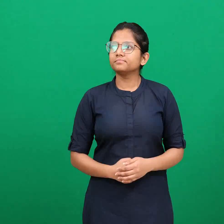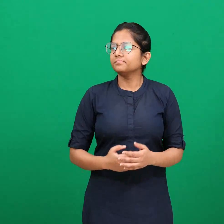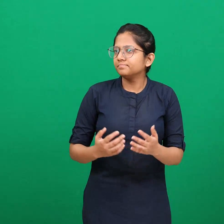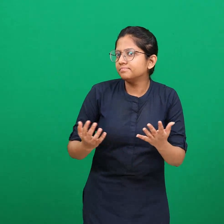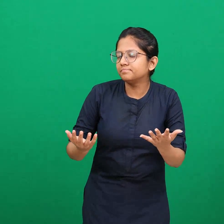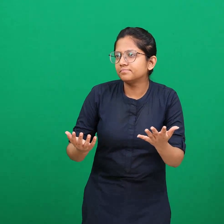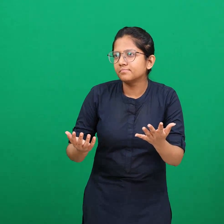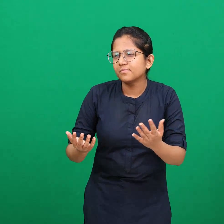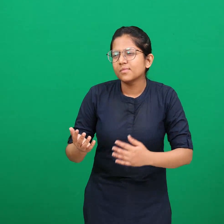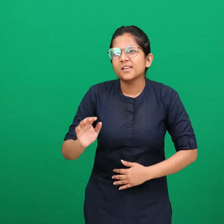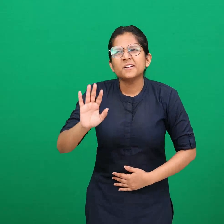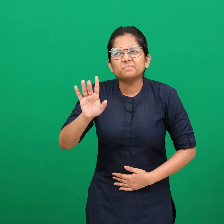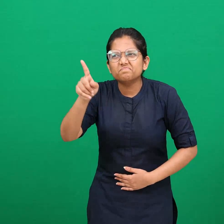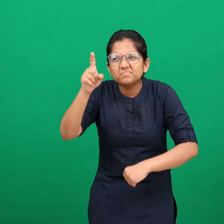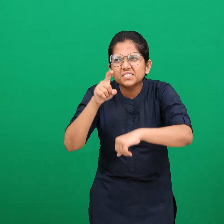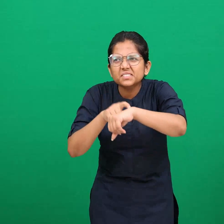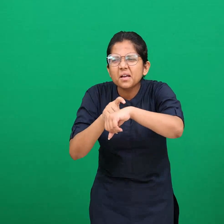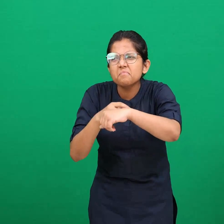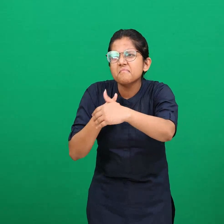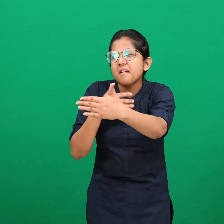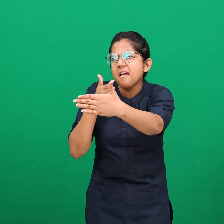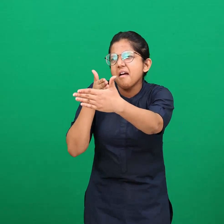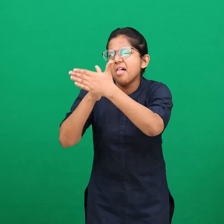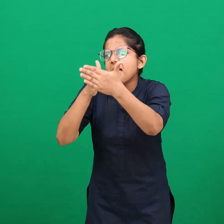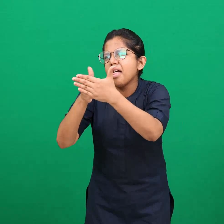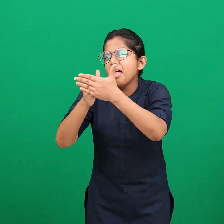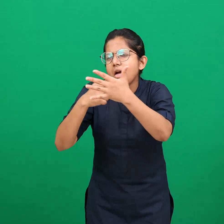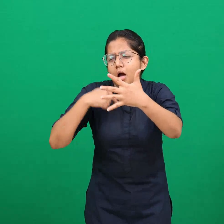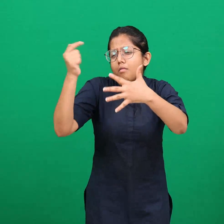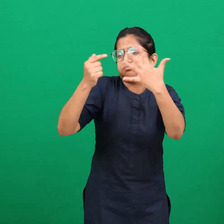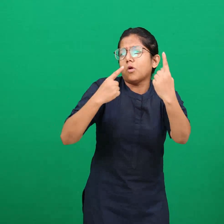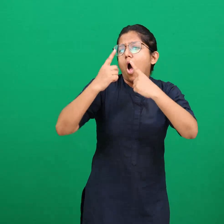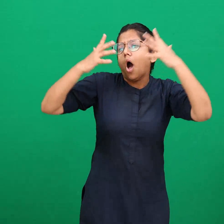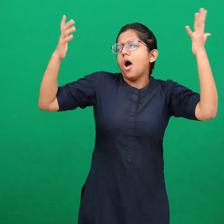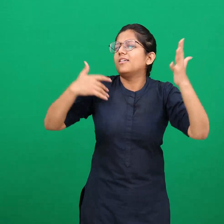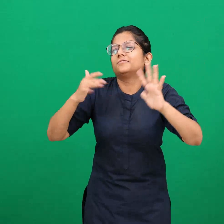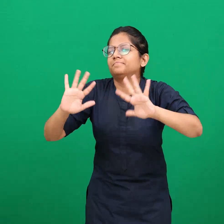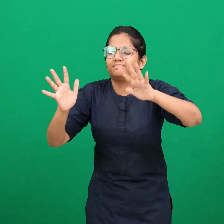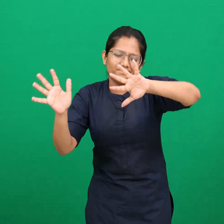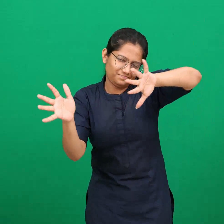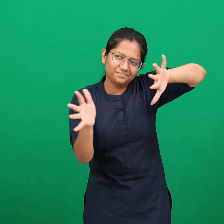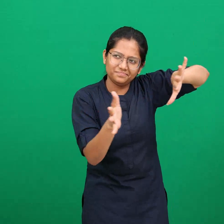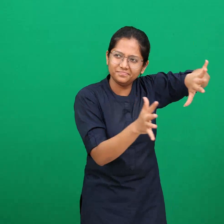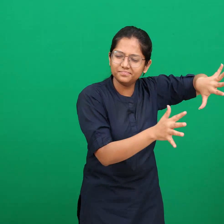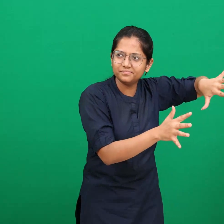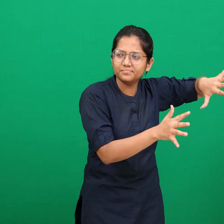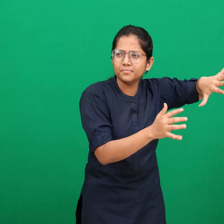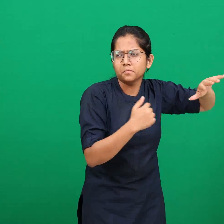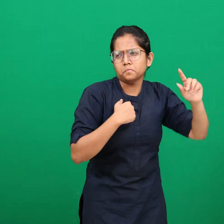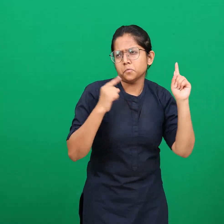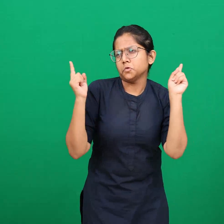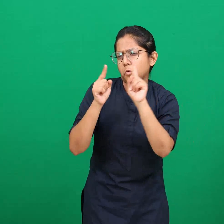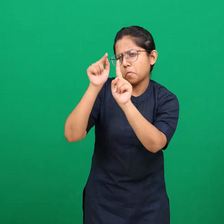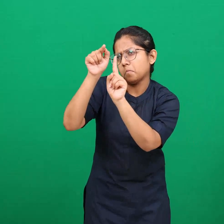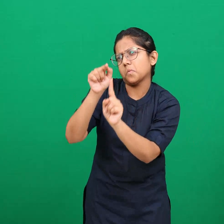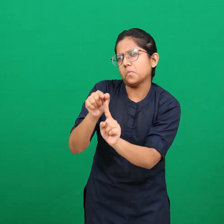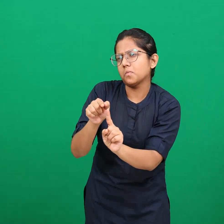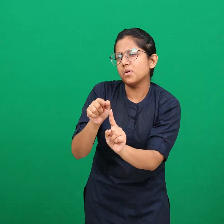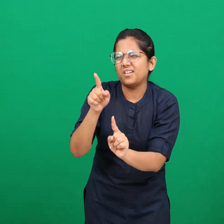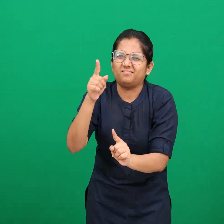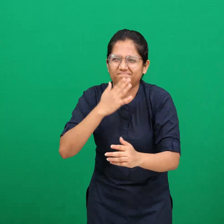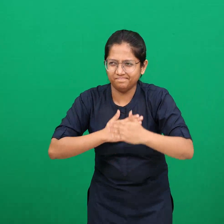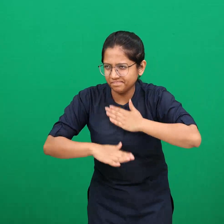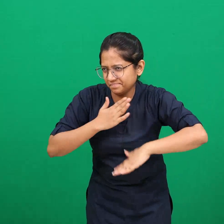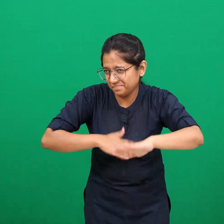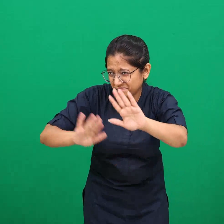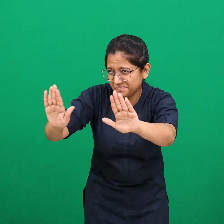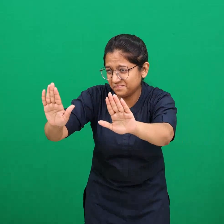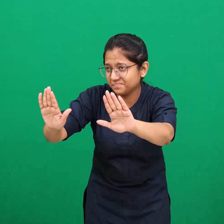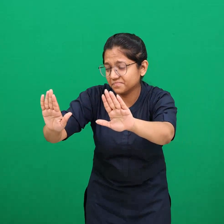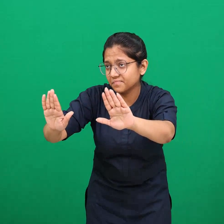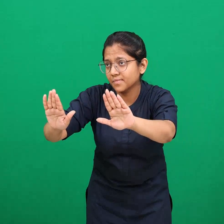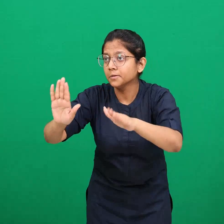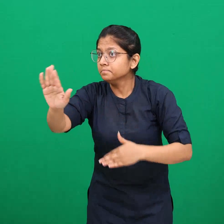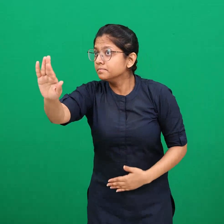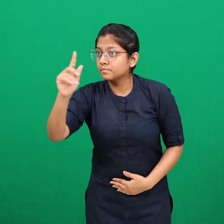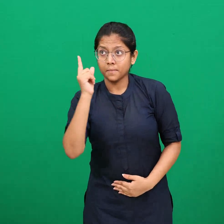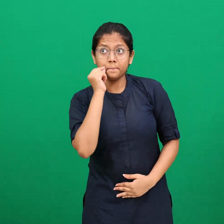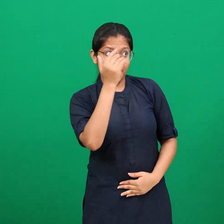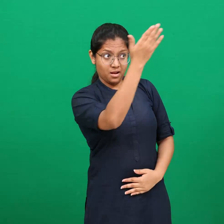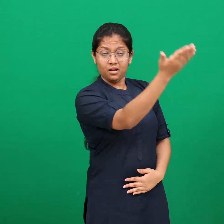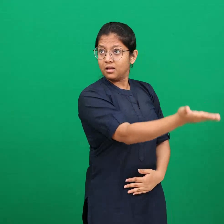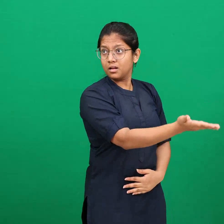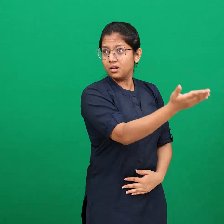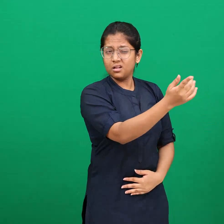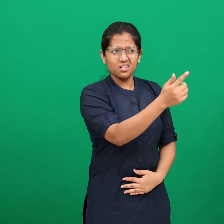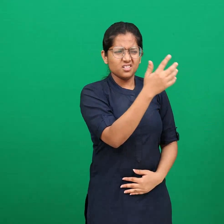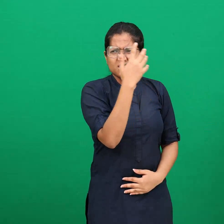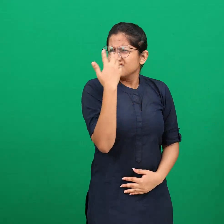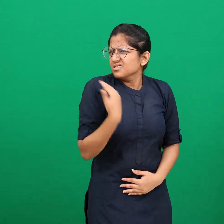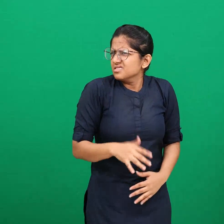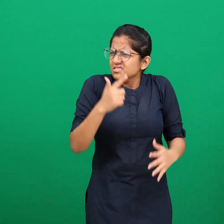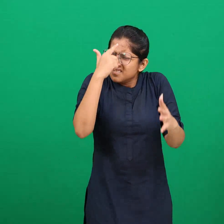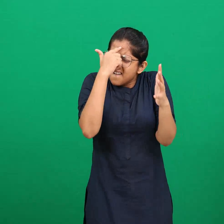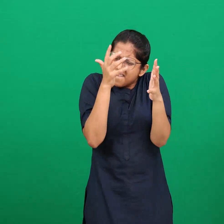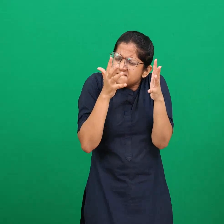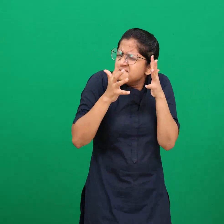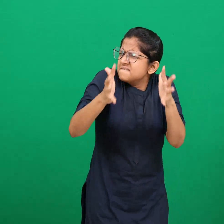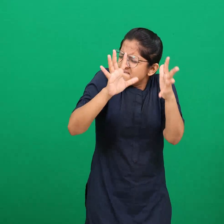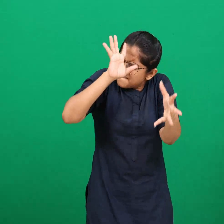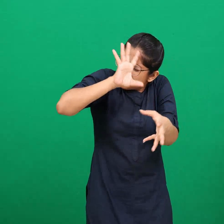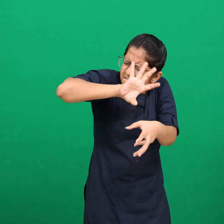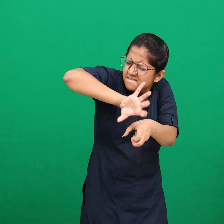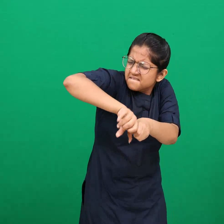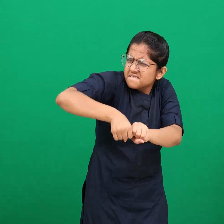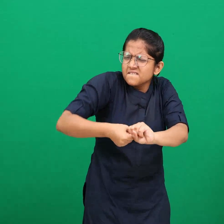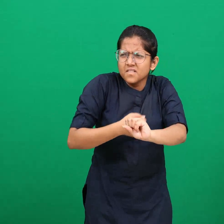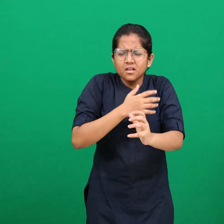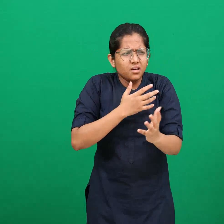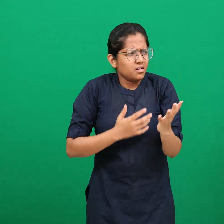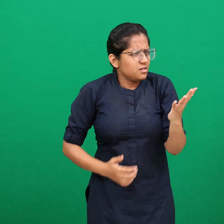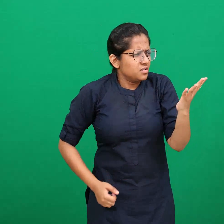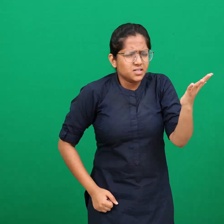But in order not to burden you any further, I beg your indulgence to hear us briefly.